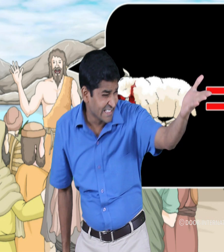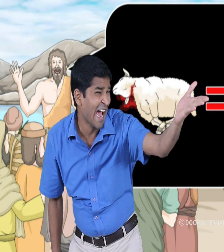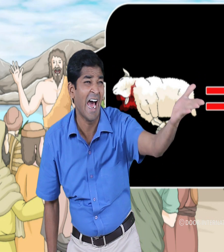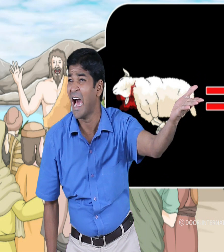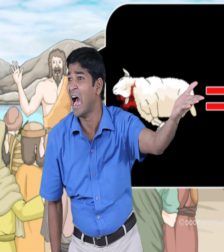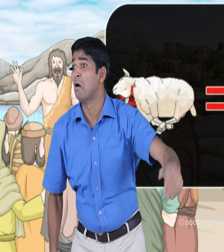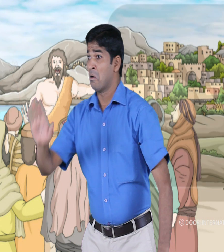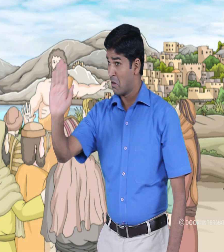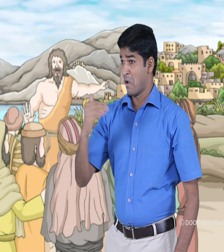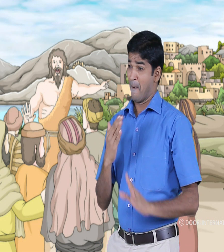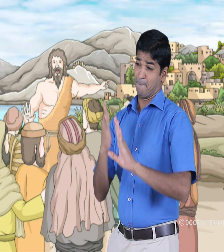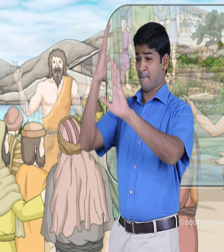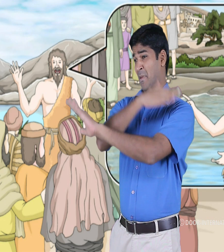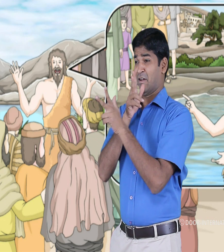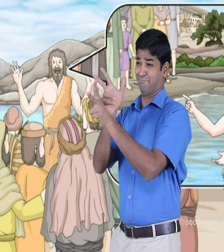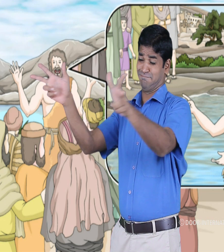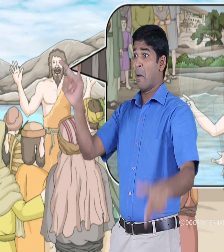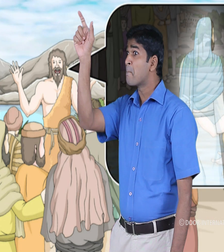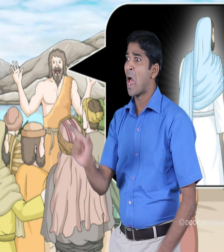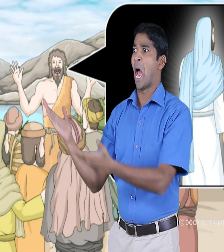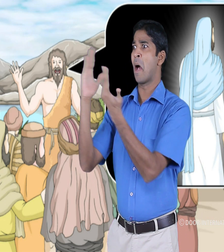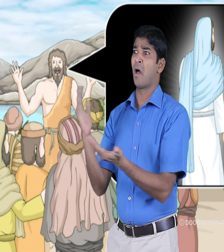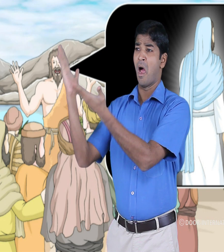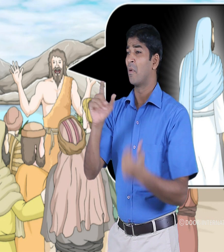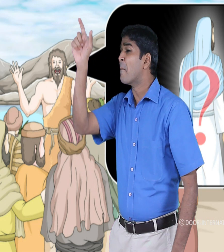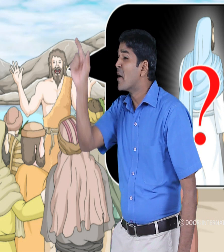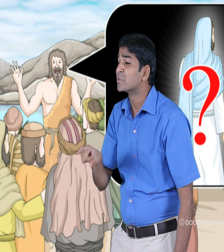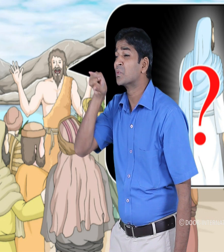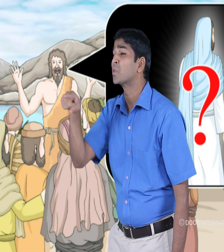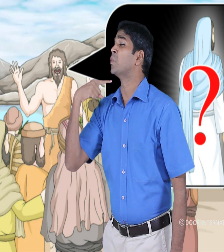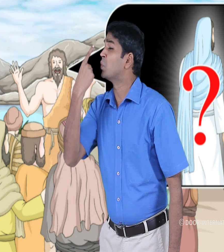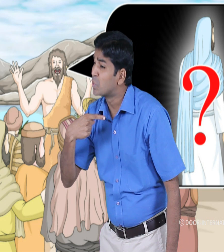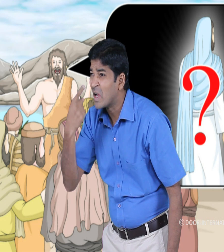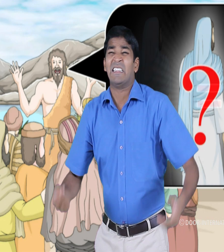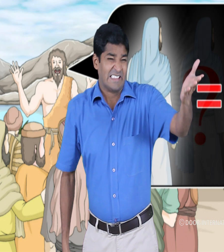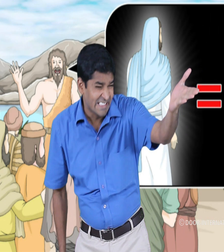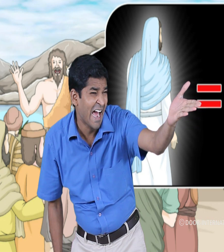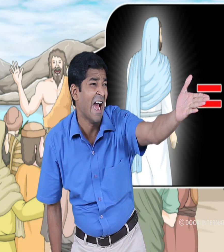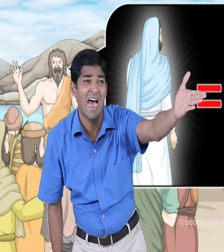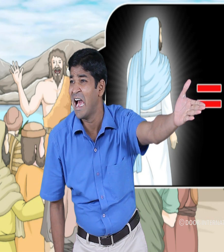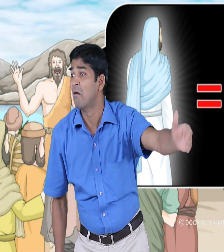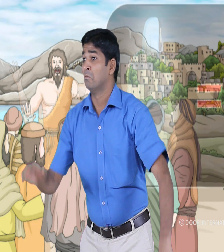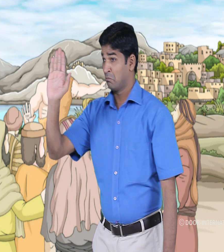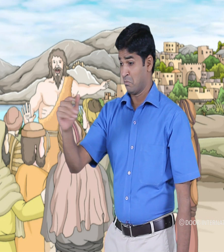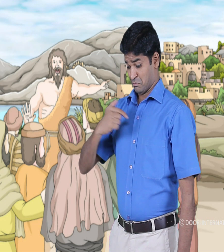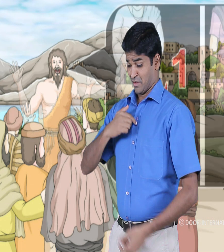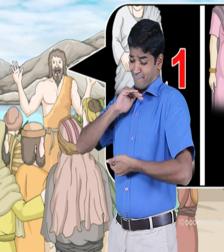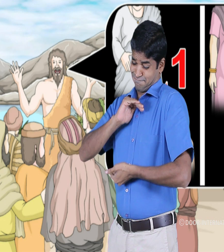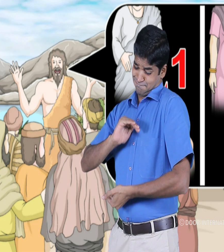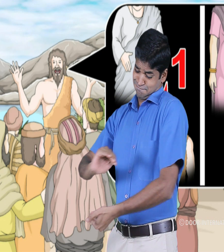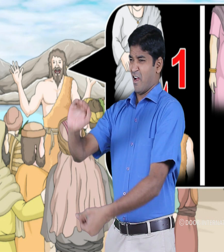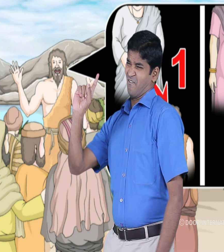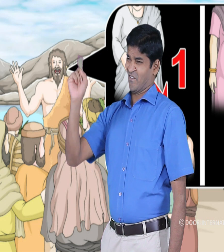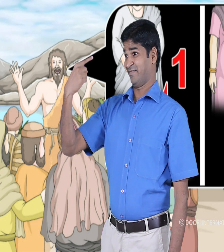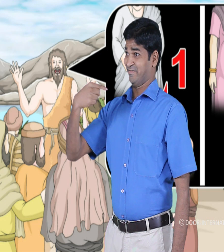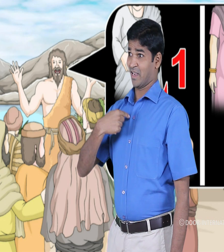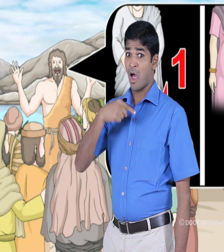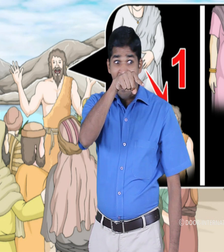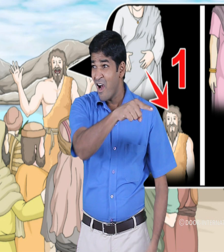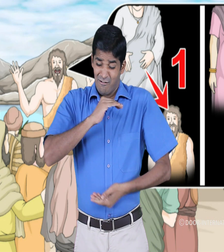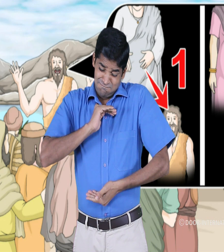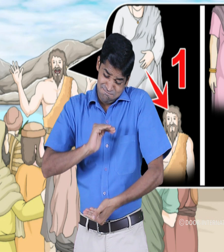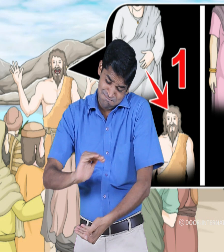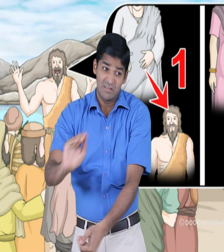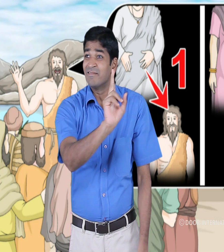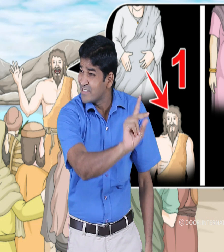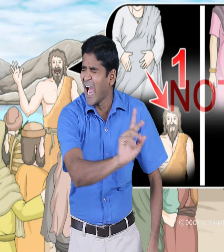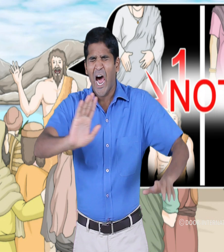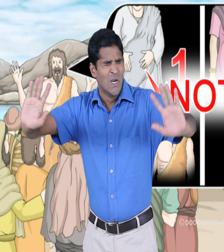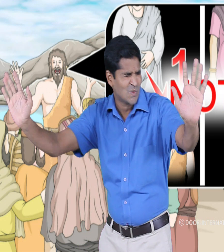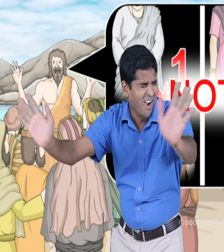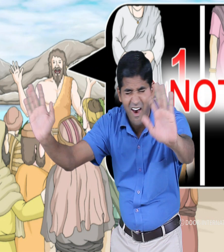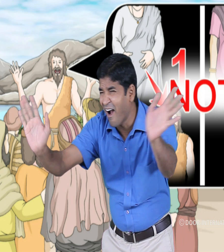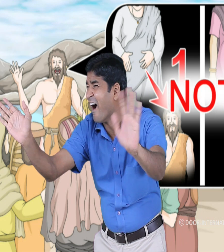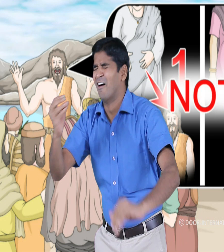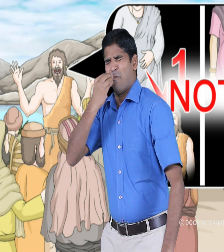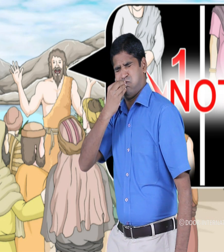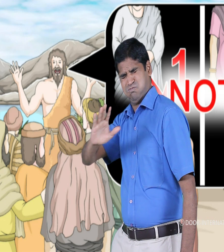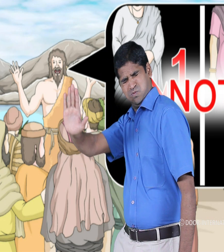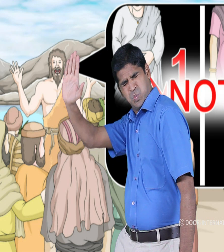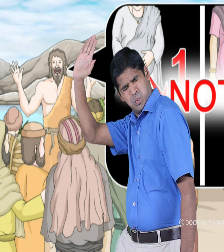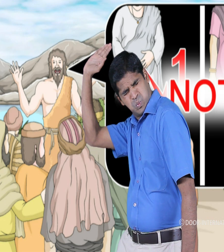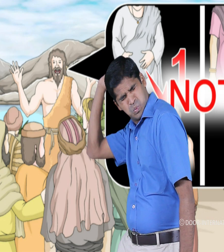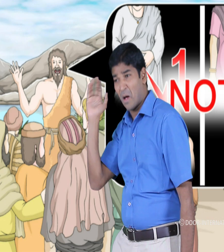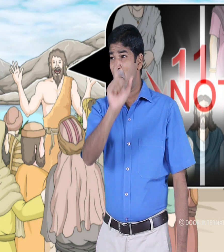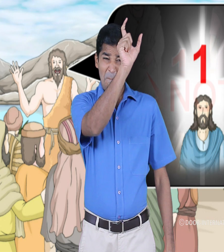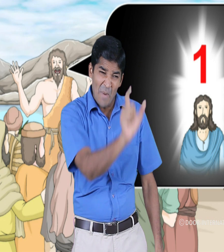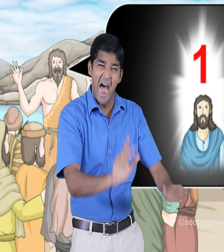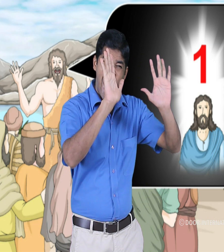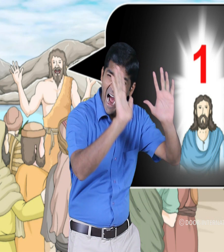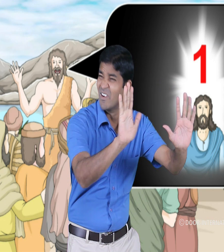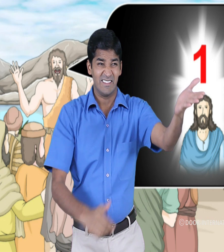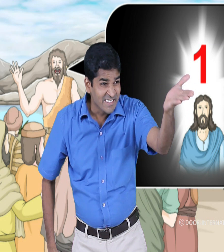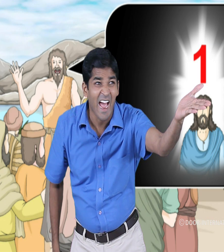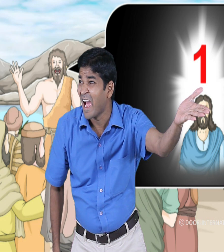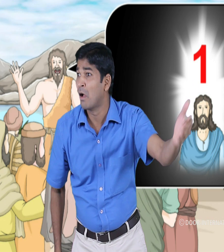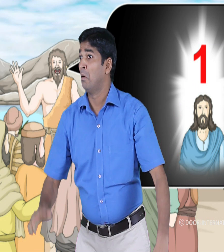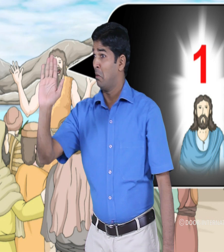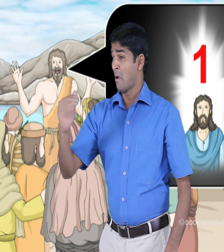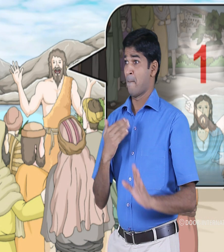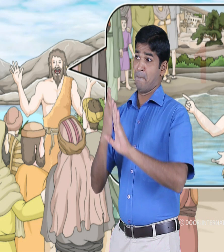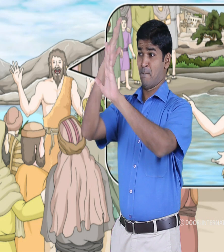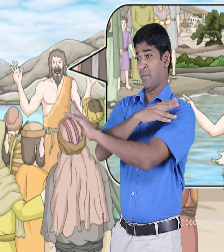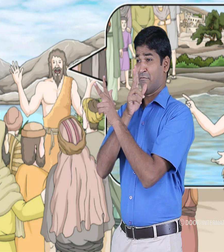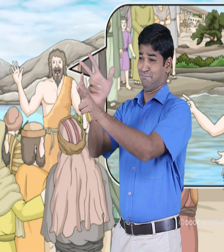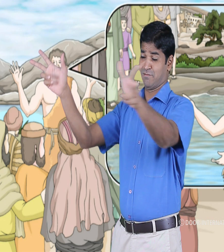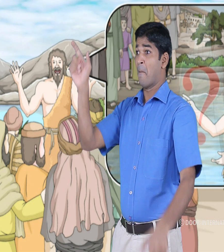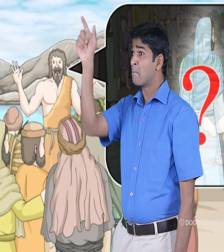This is He of whom I said, ‘A man who comes after me has surpassed me because He was before me.’